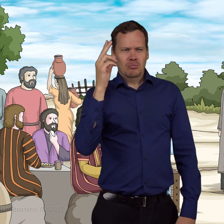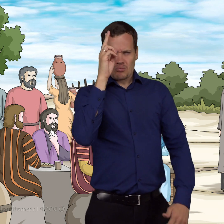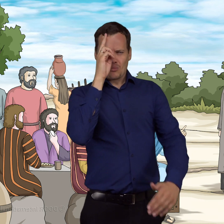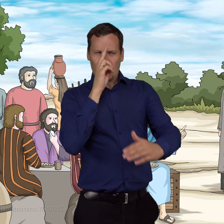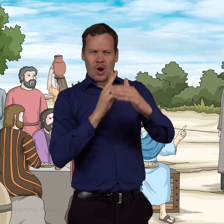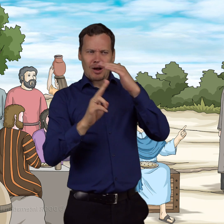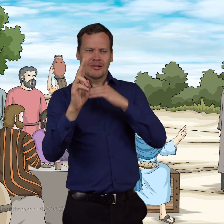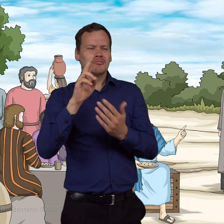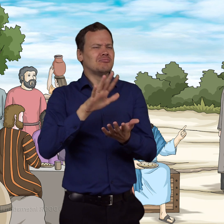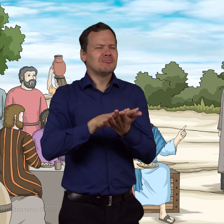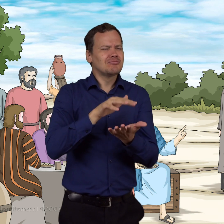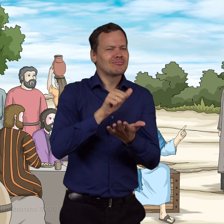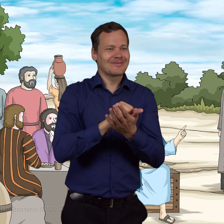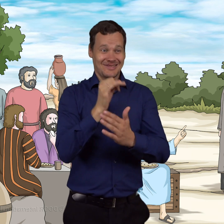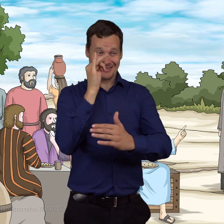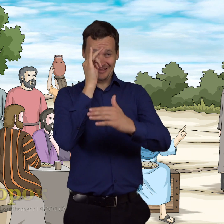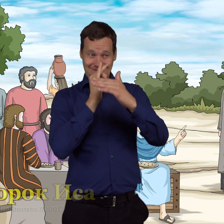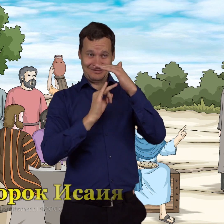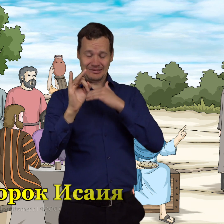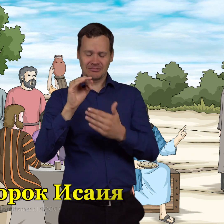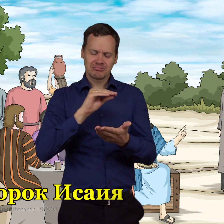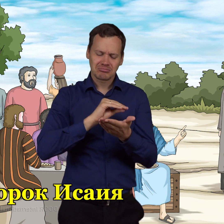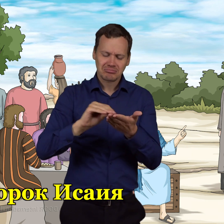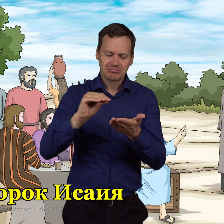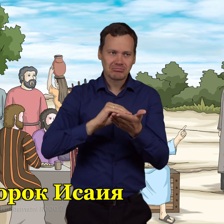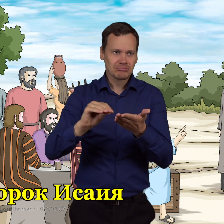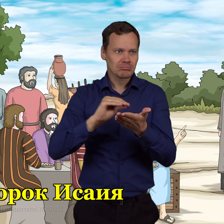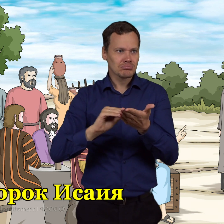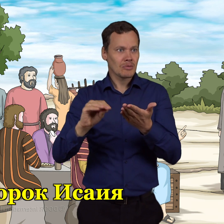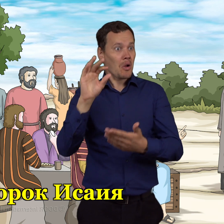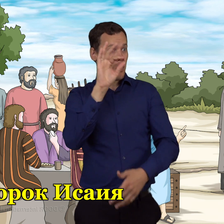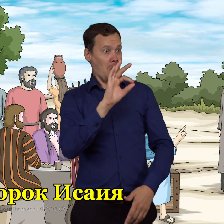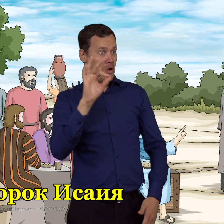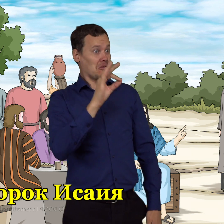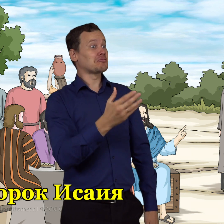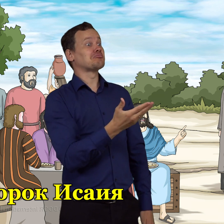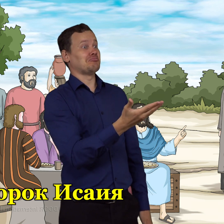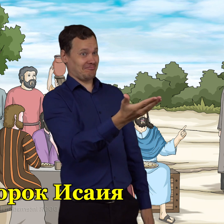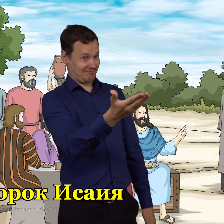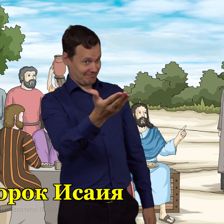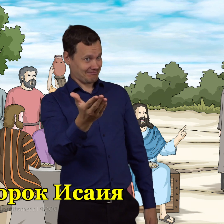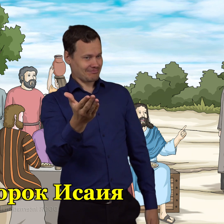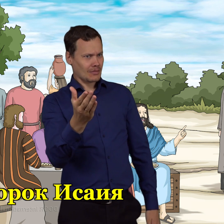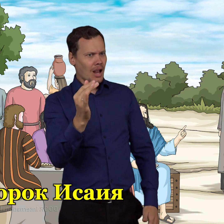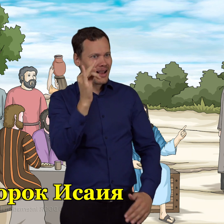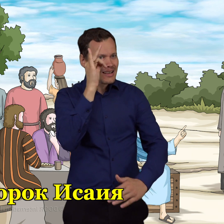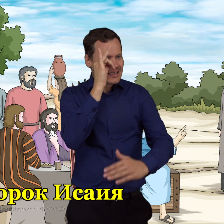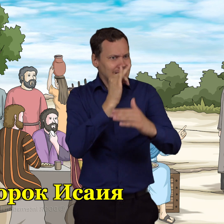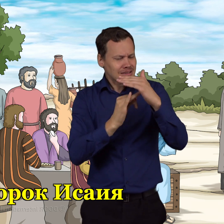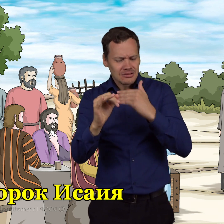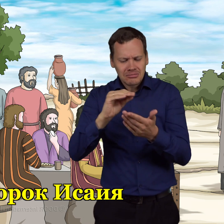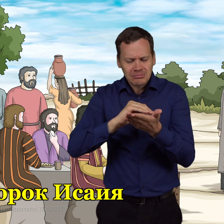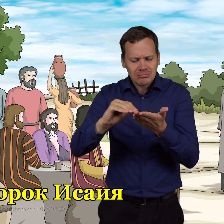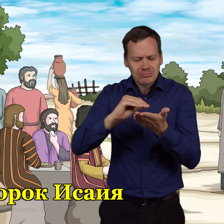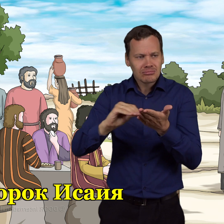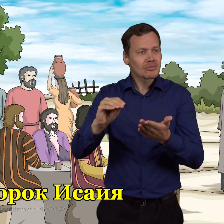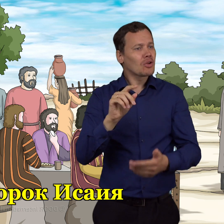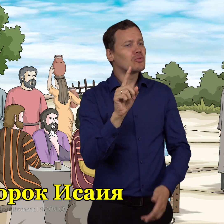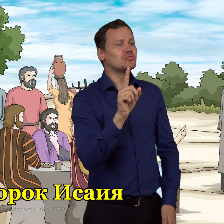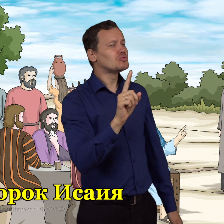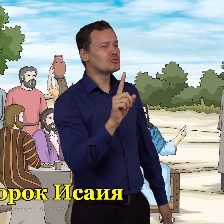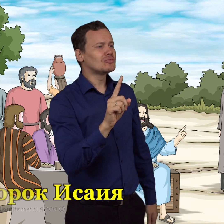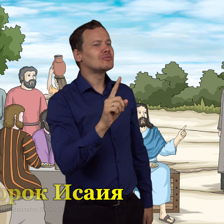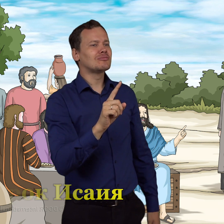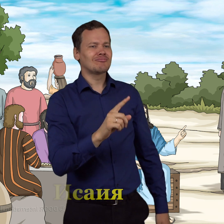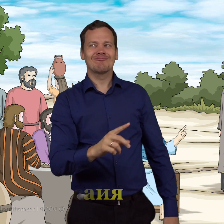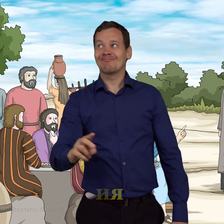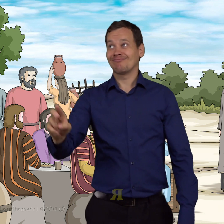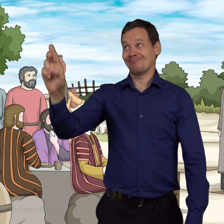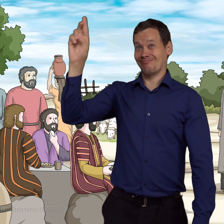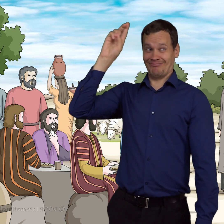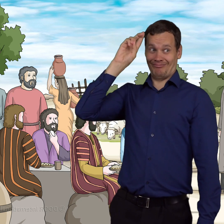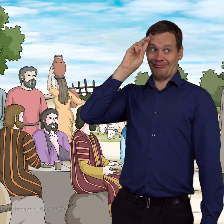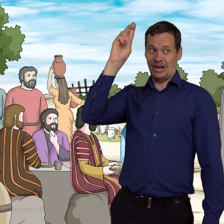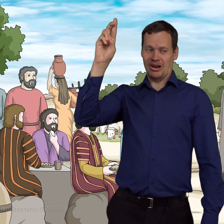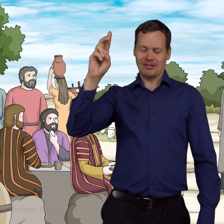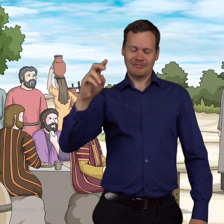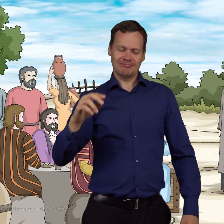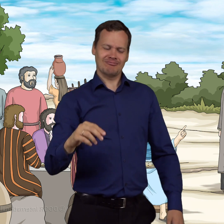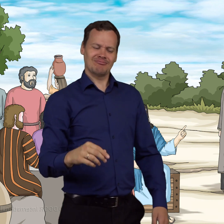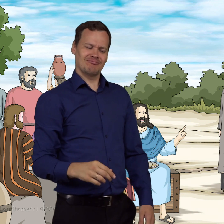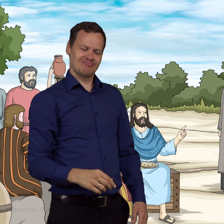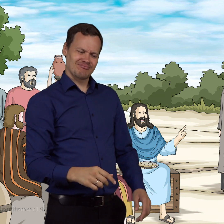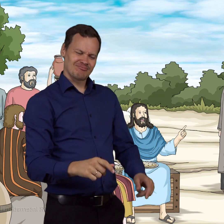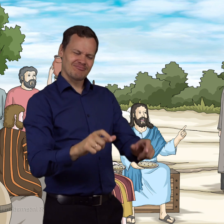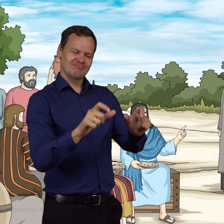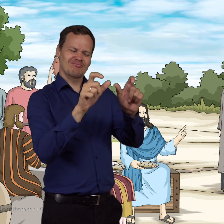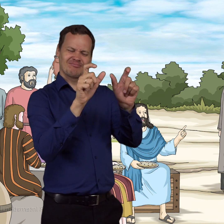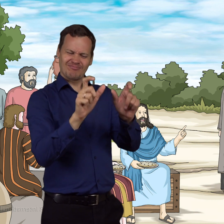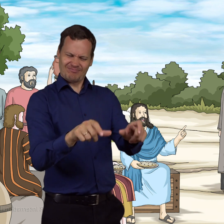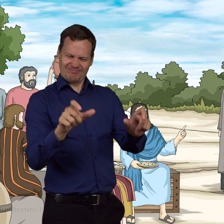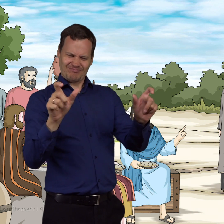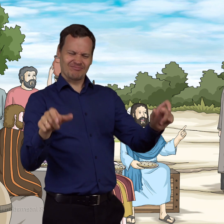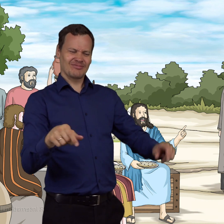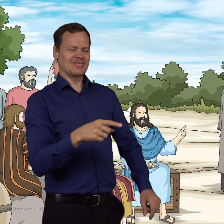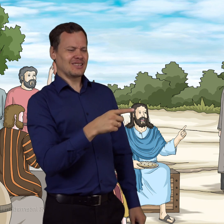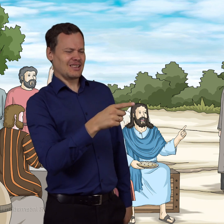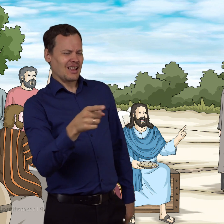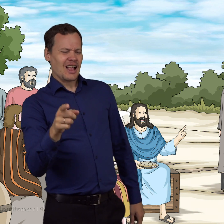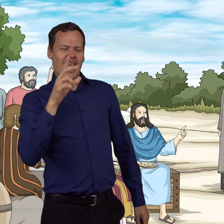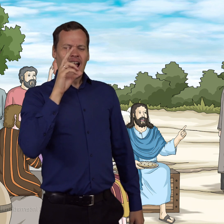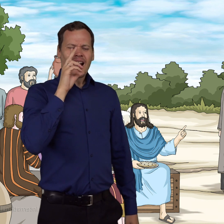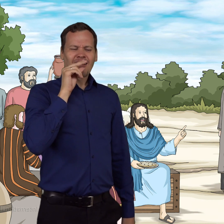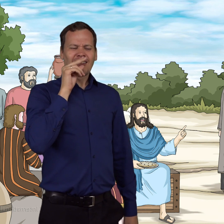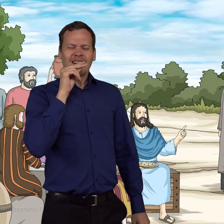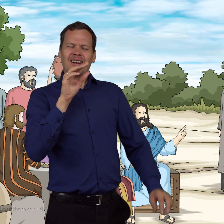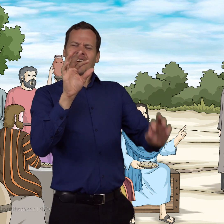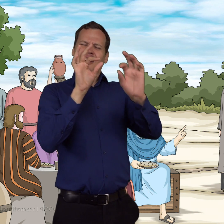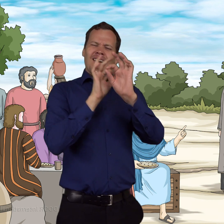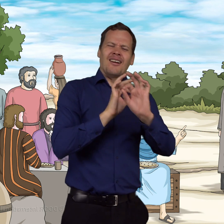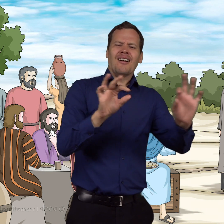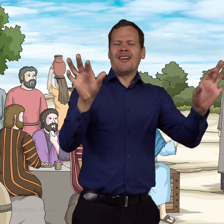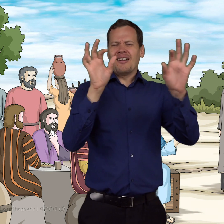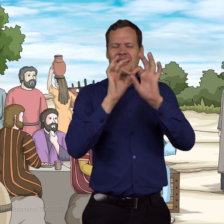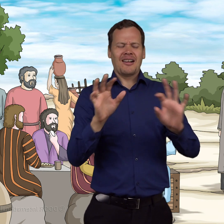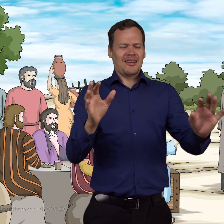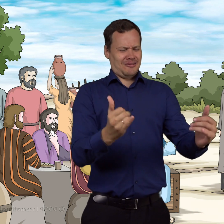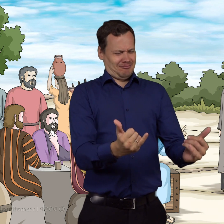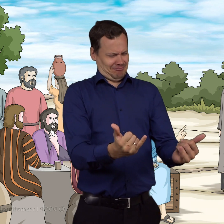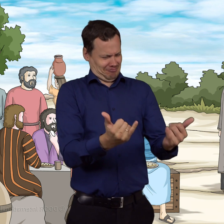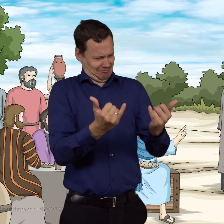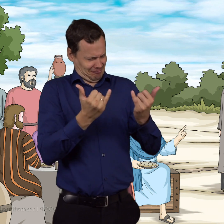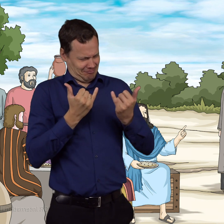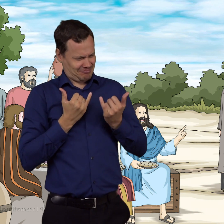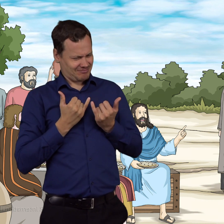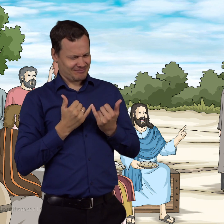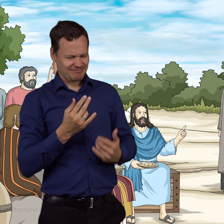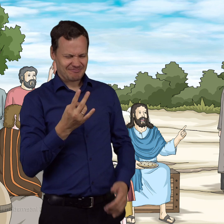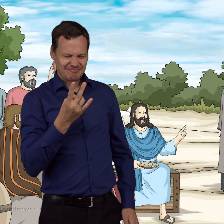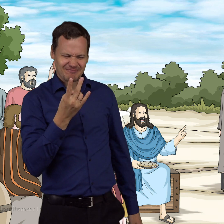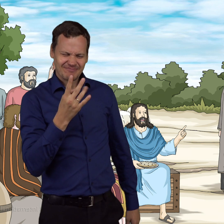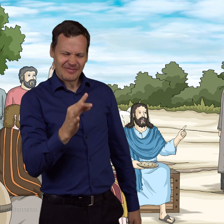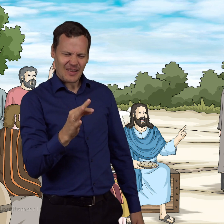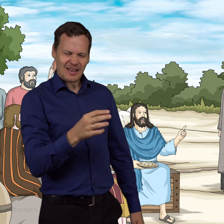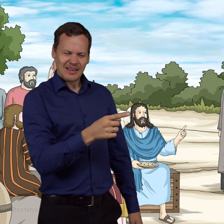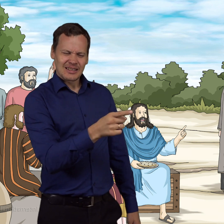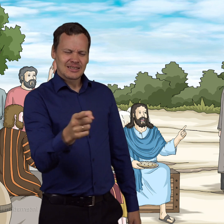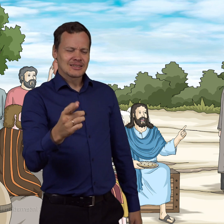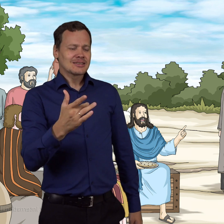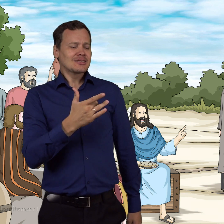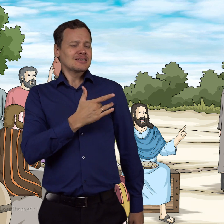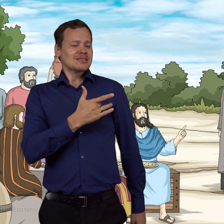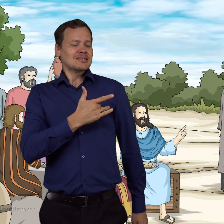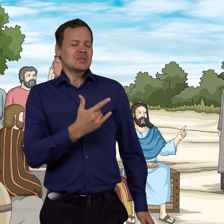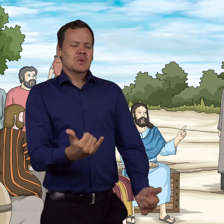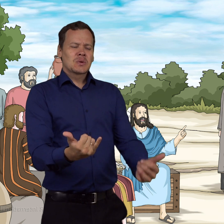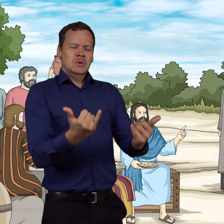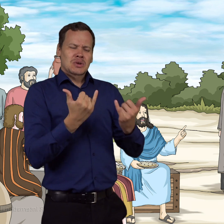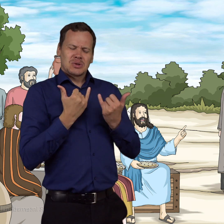Isaiah prophesied correctly about you: ‘These people honor Me with their lips, but their hearts are far from Me.